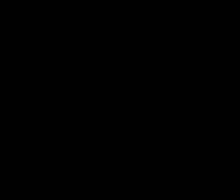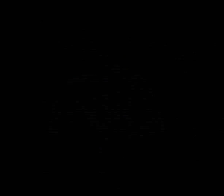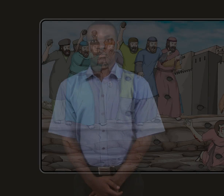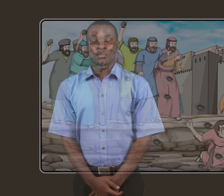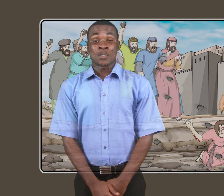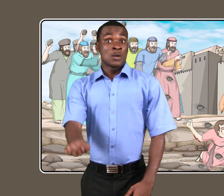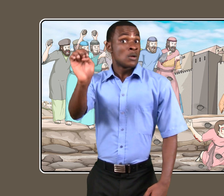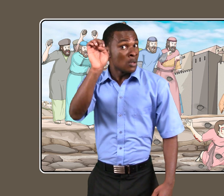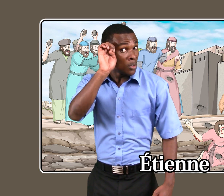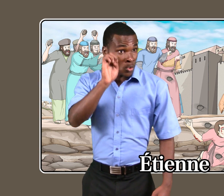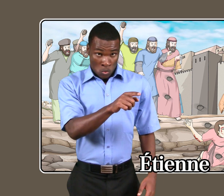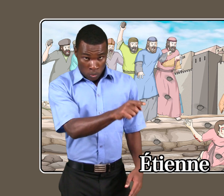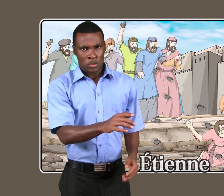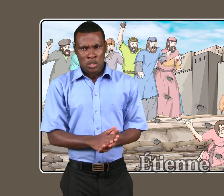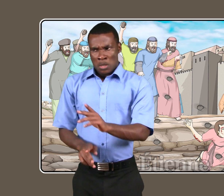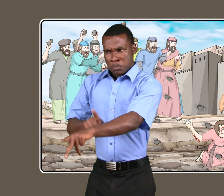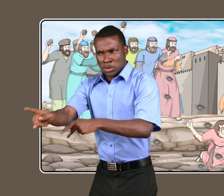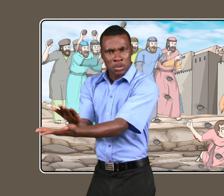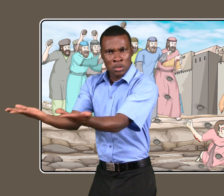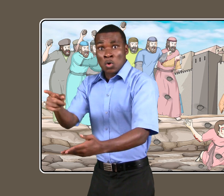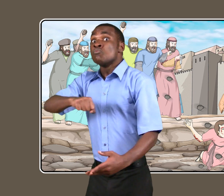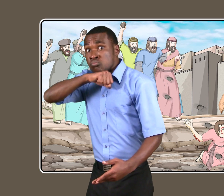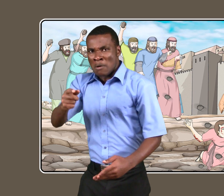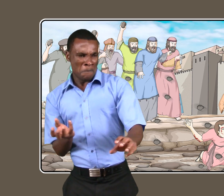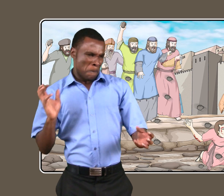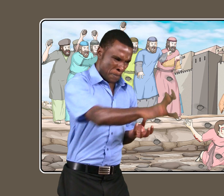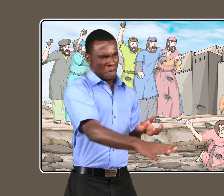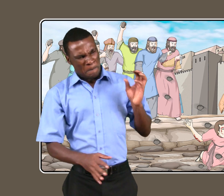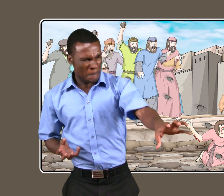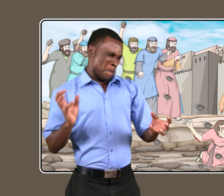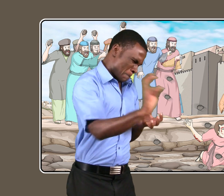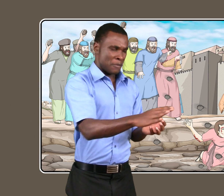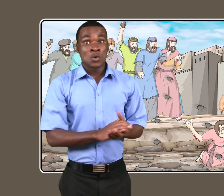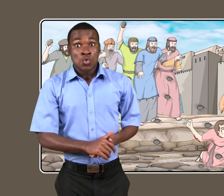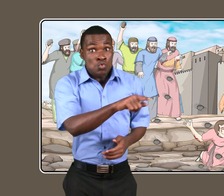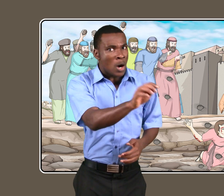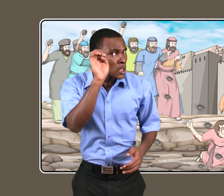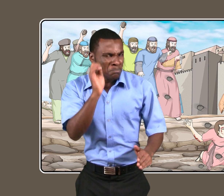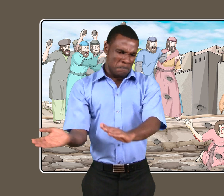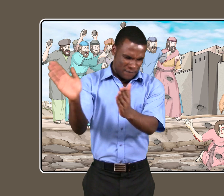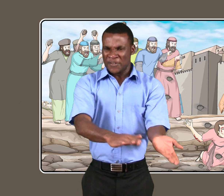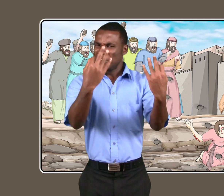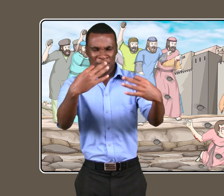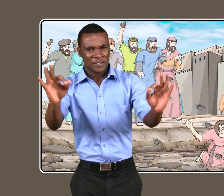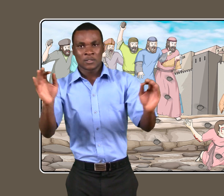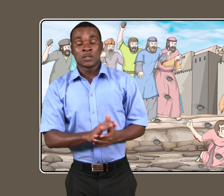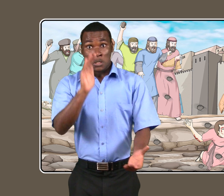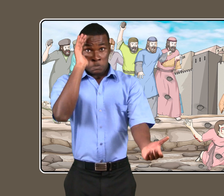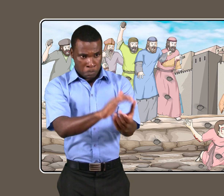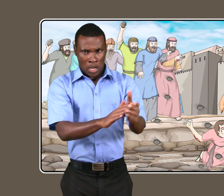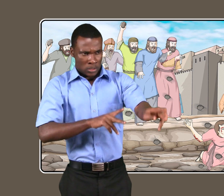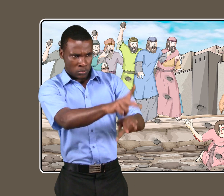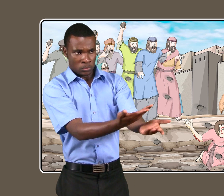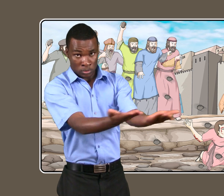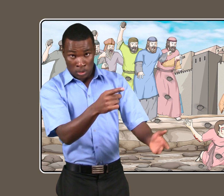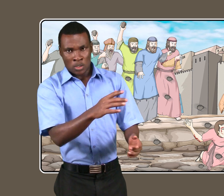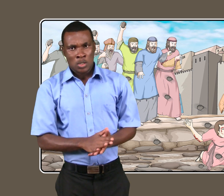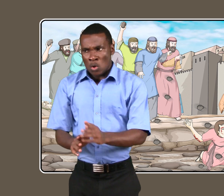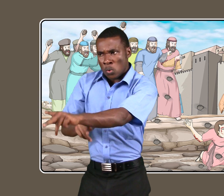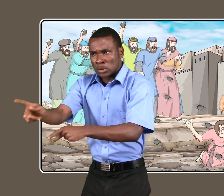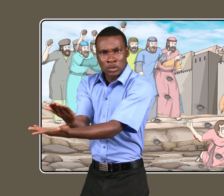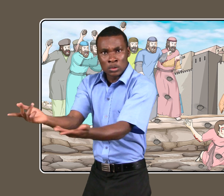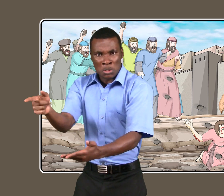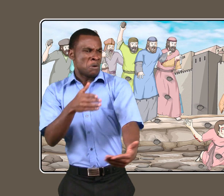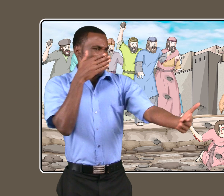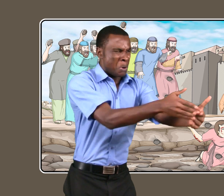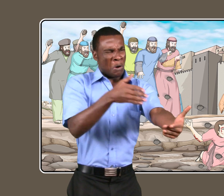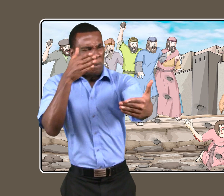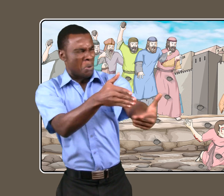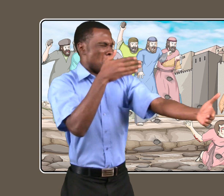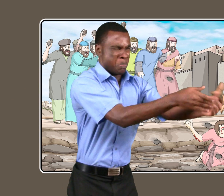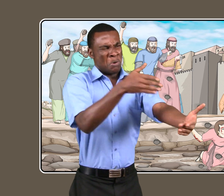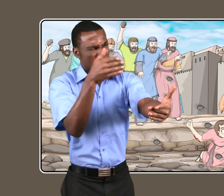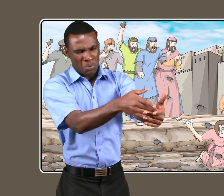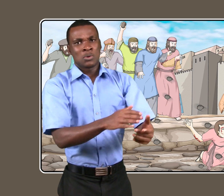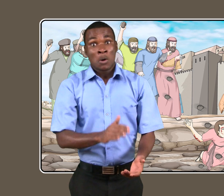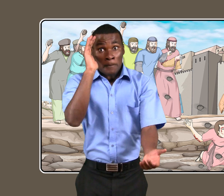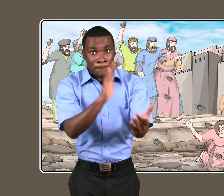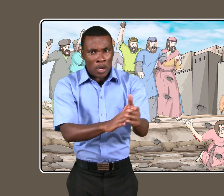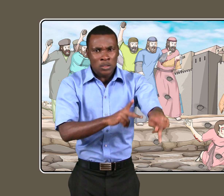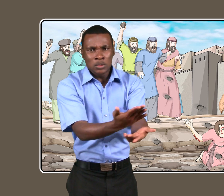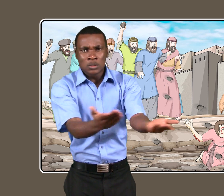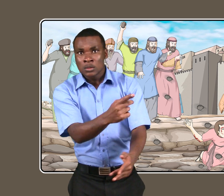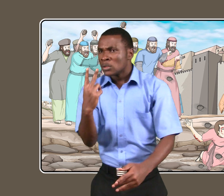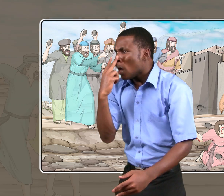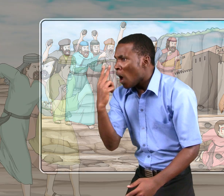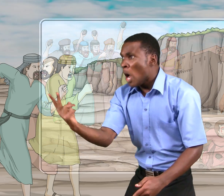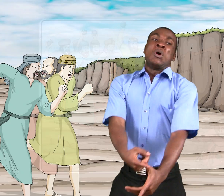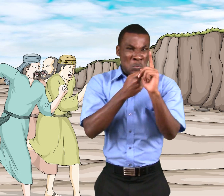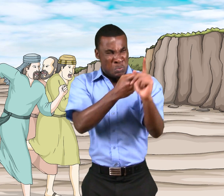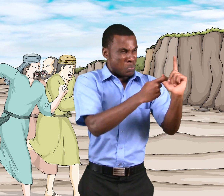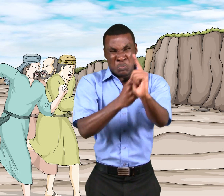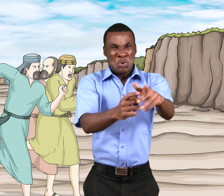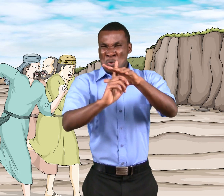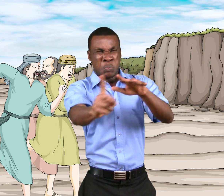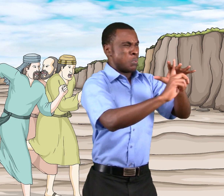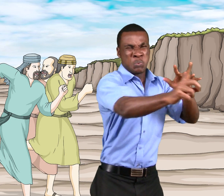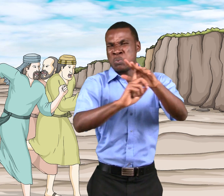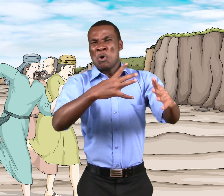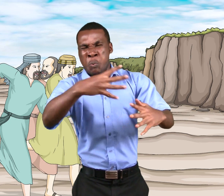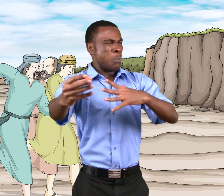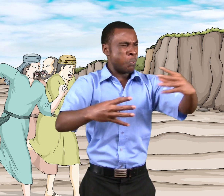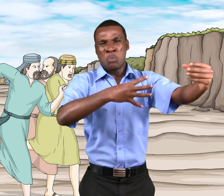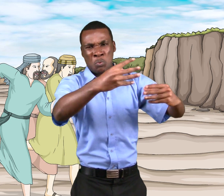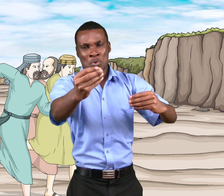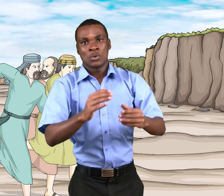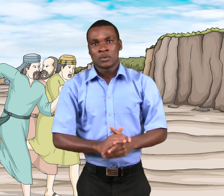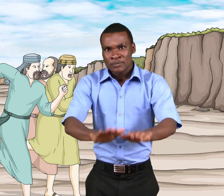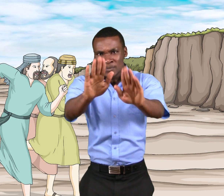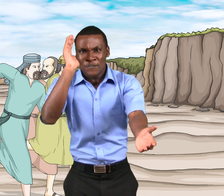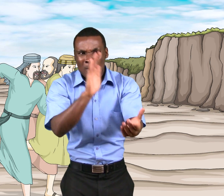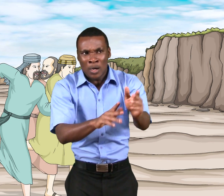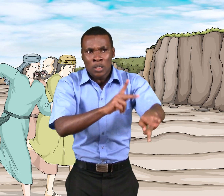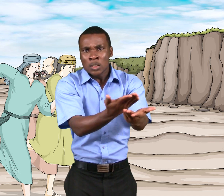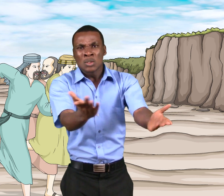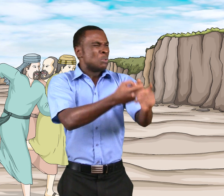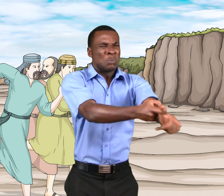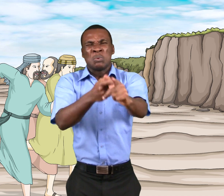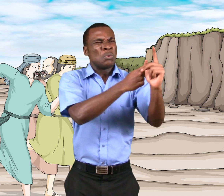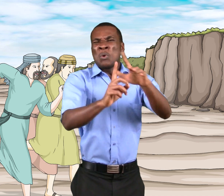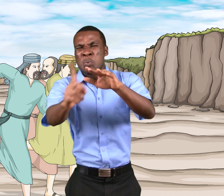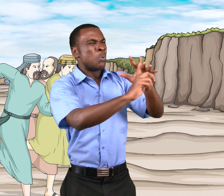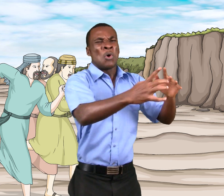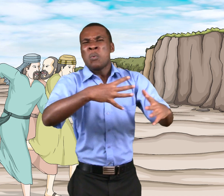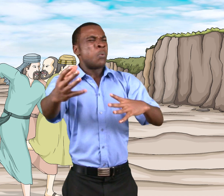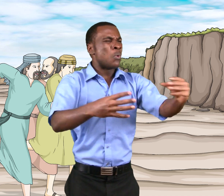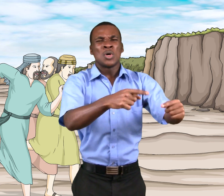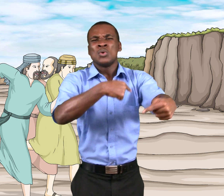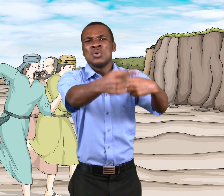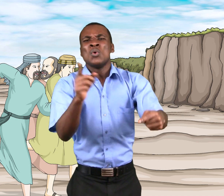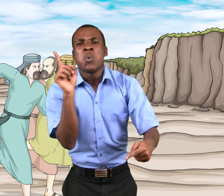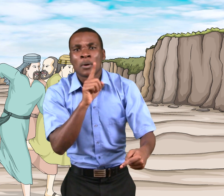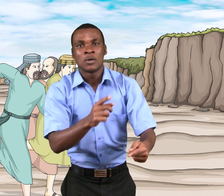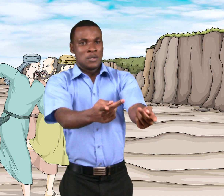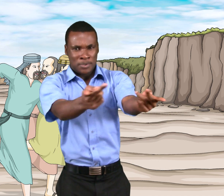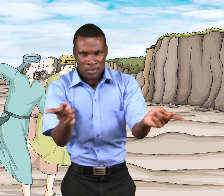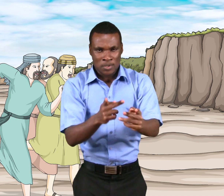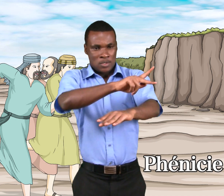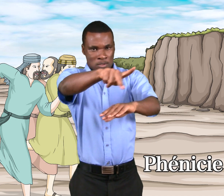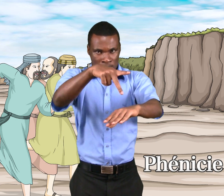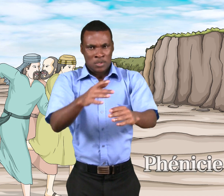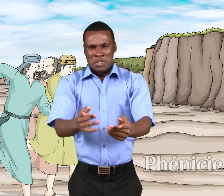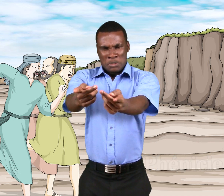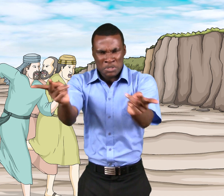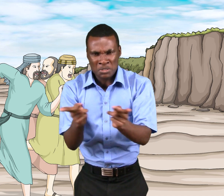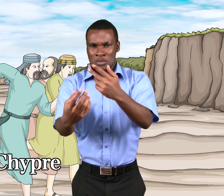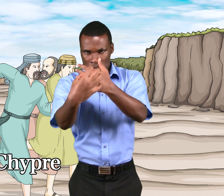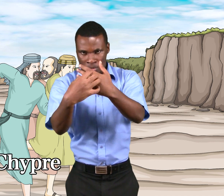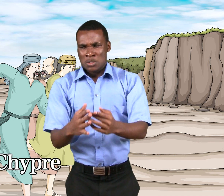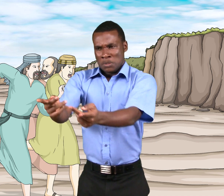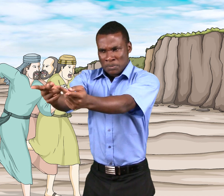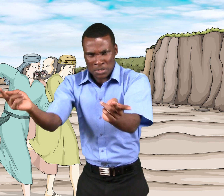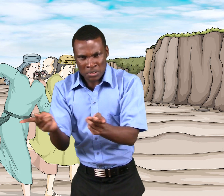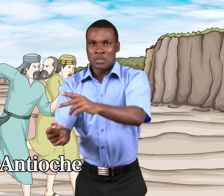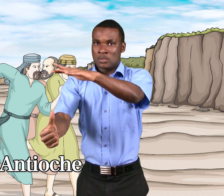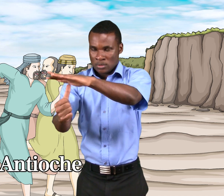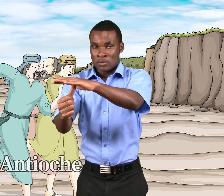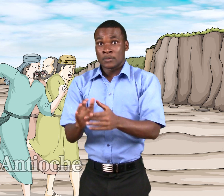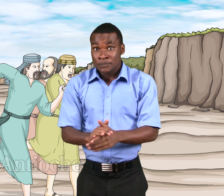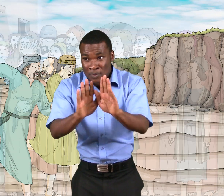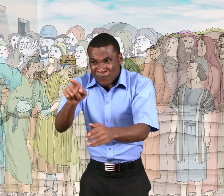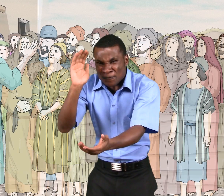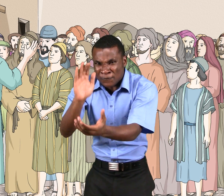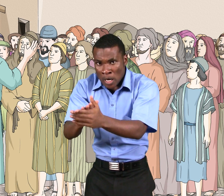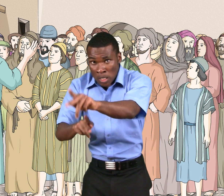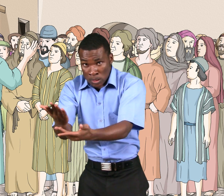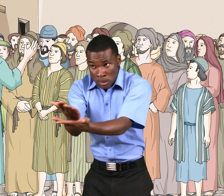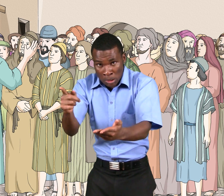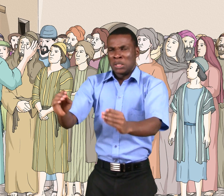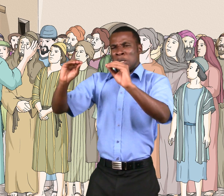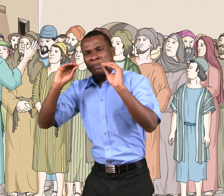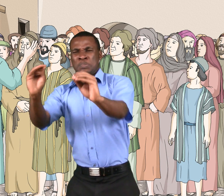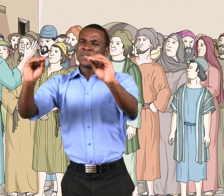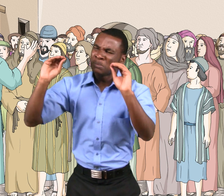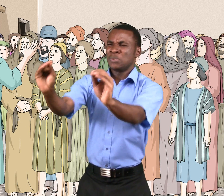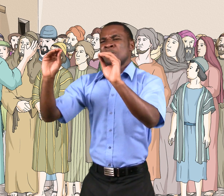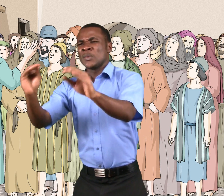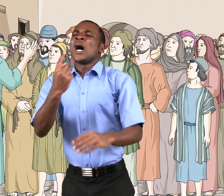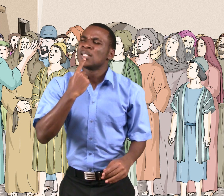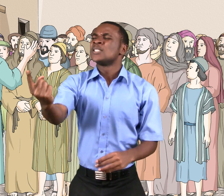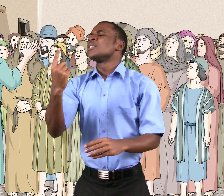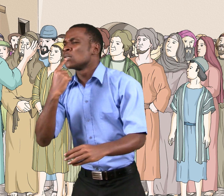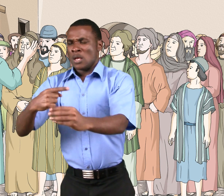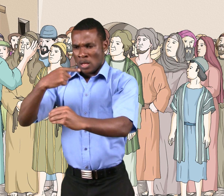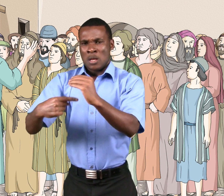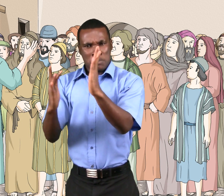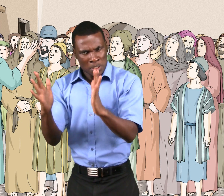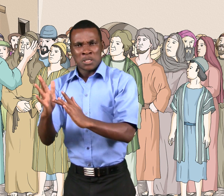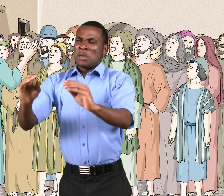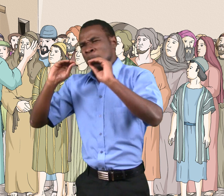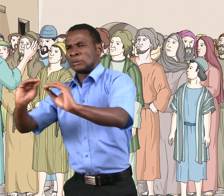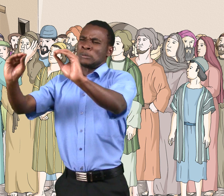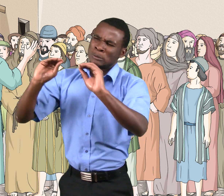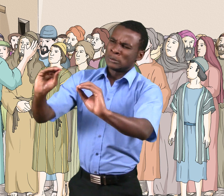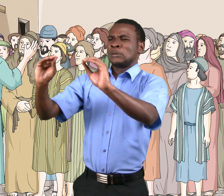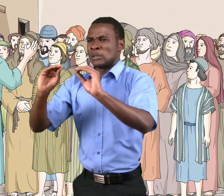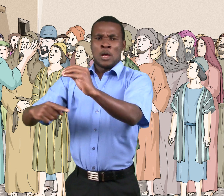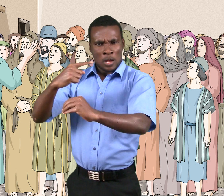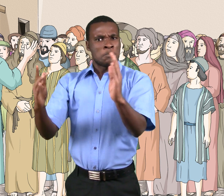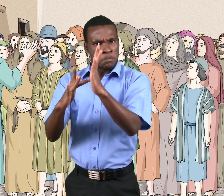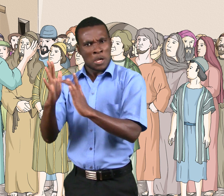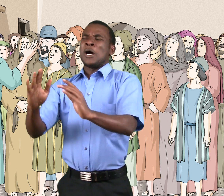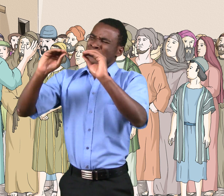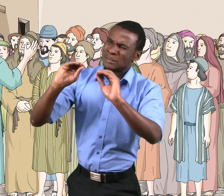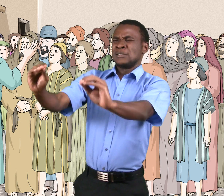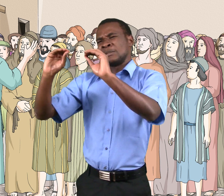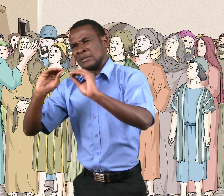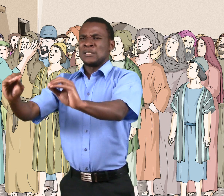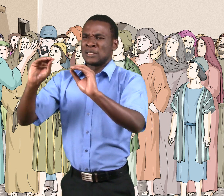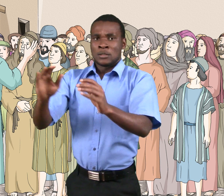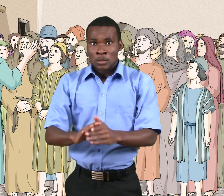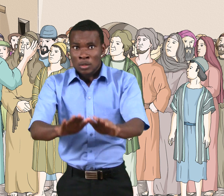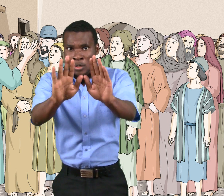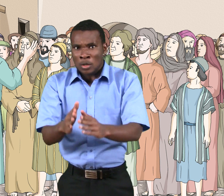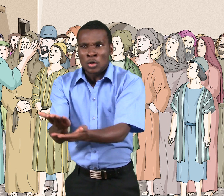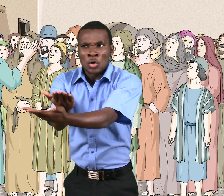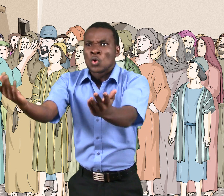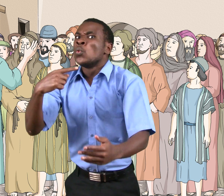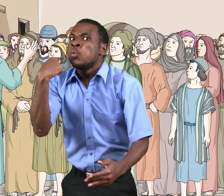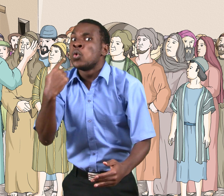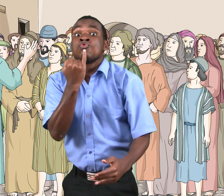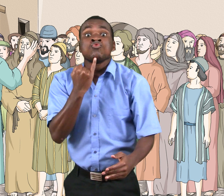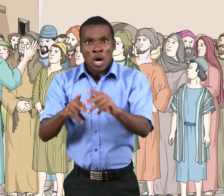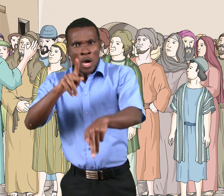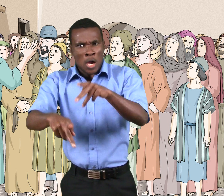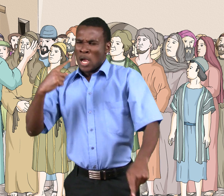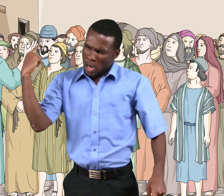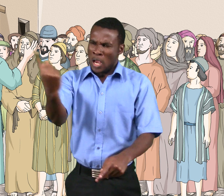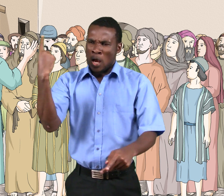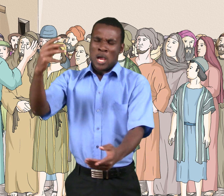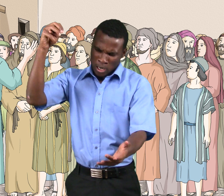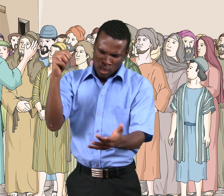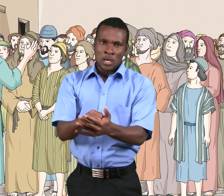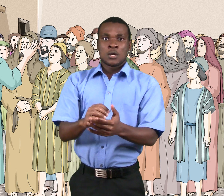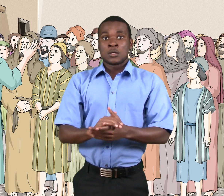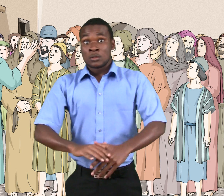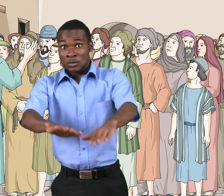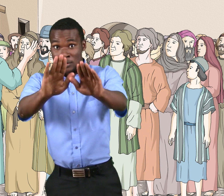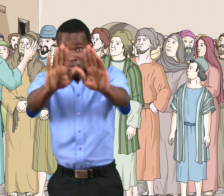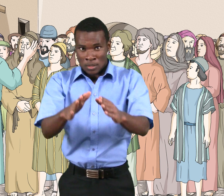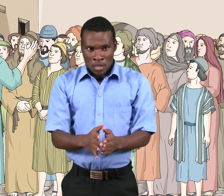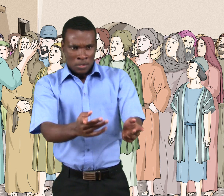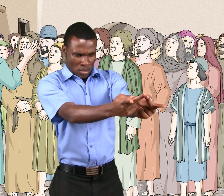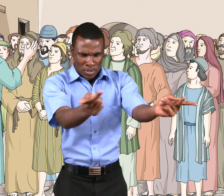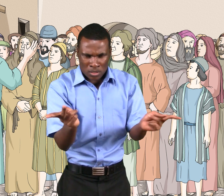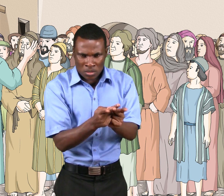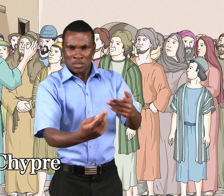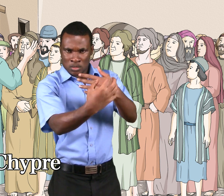Meanwhile those scattered by the persecution that began with Stephen traveled as far as Phoenicia, Cyprus, and Antioch, speaking the message only to Jews.